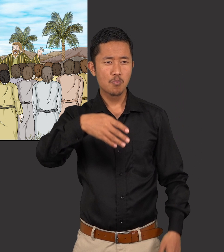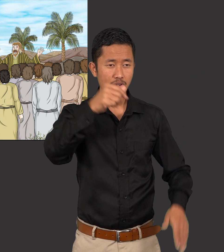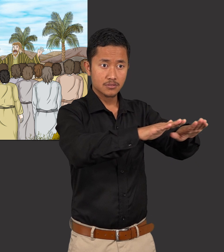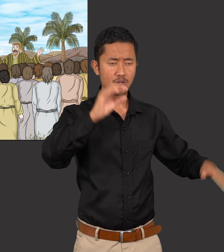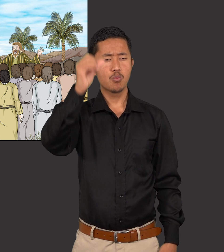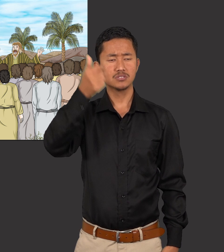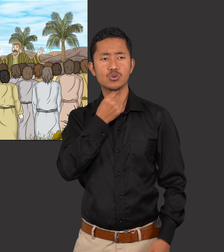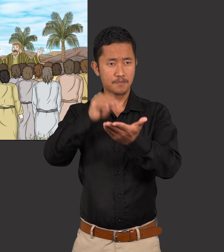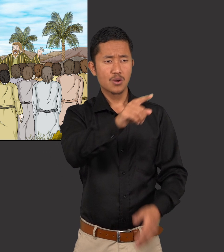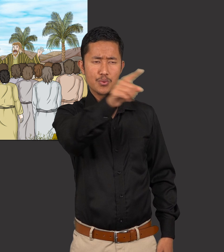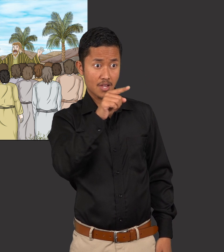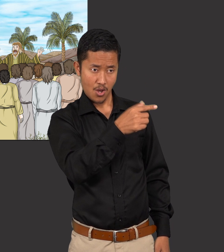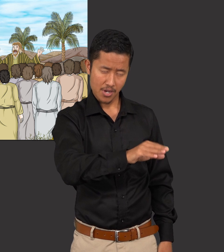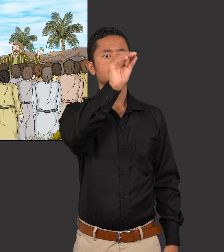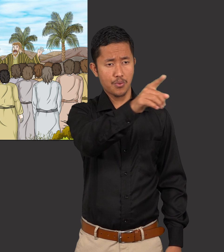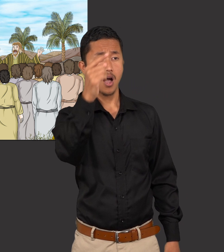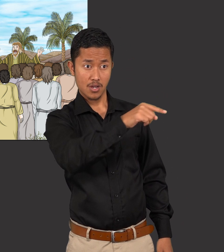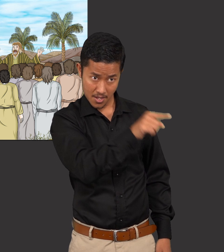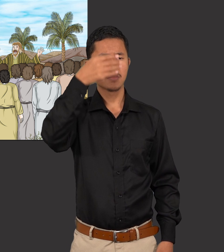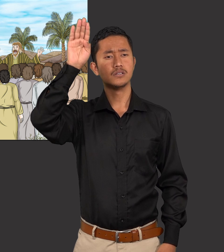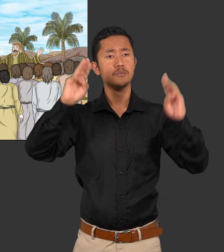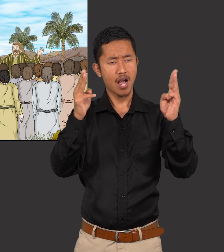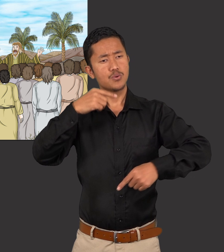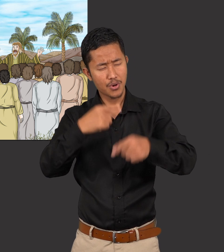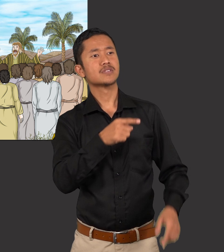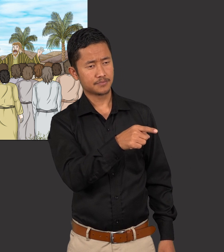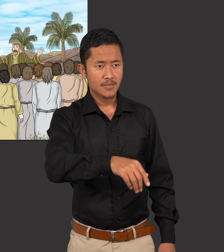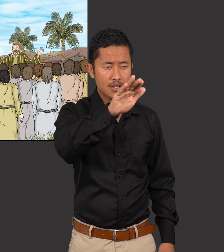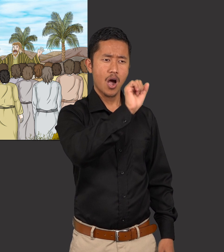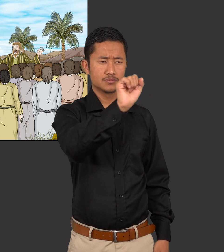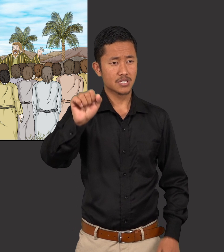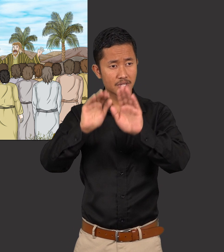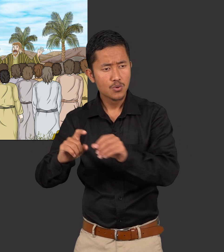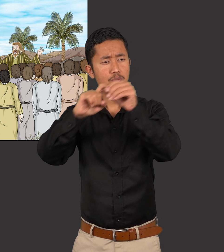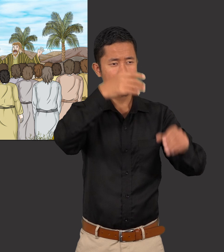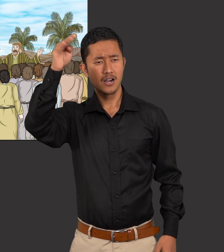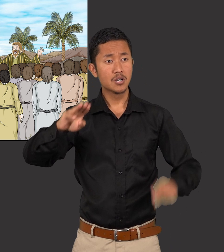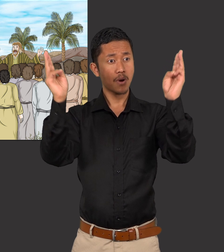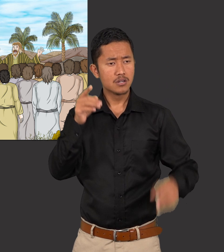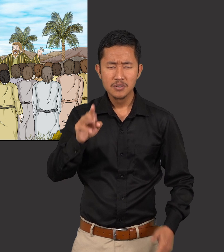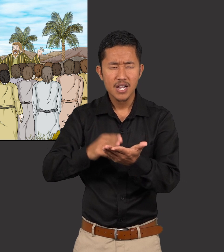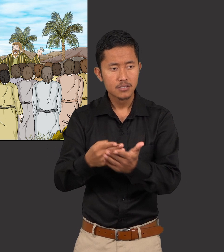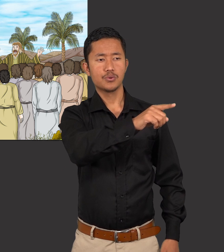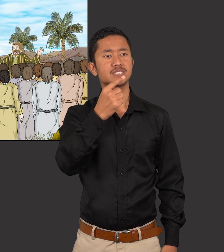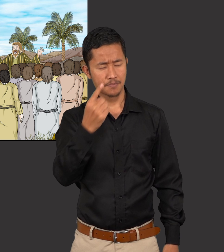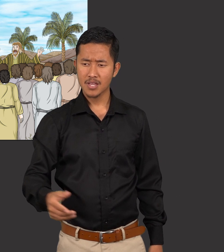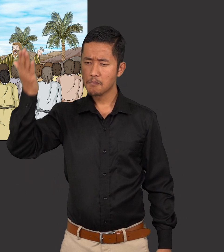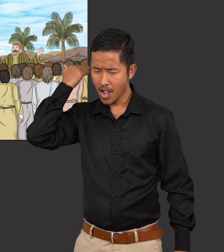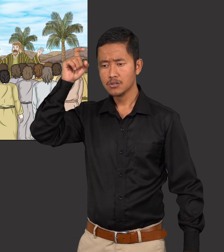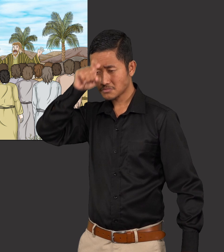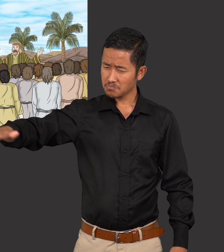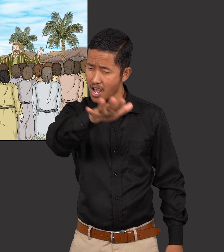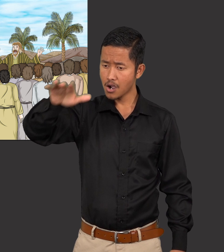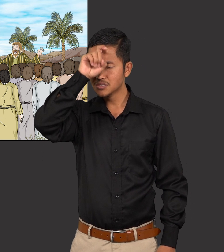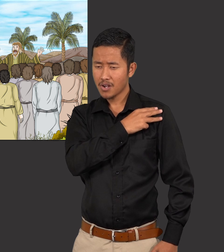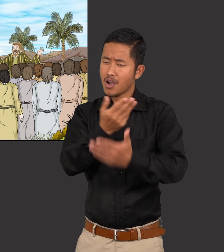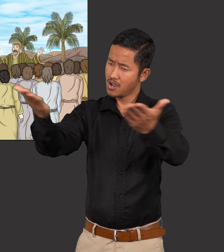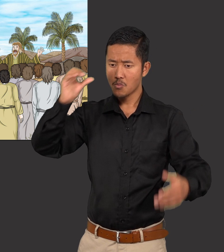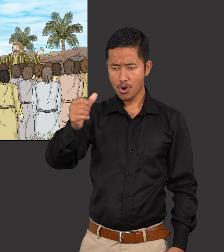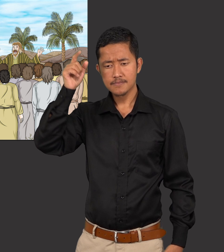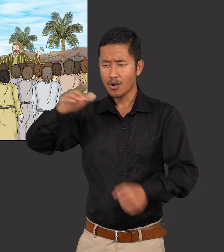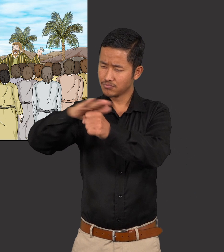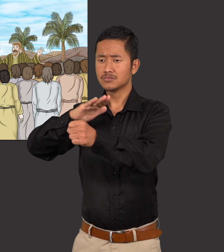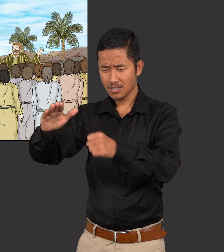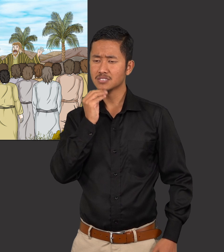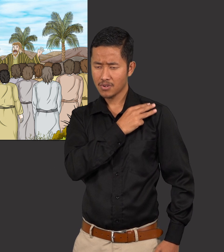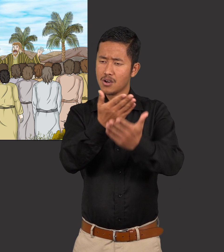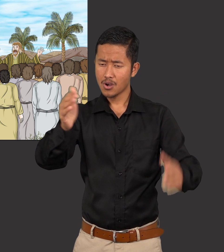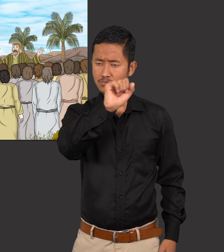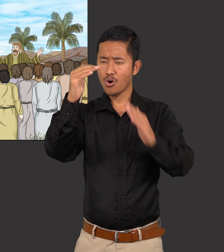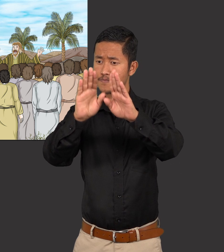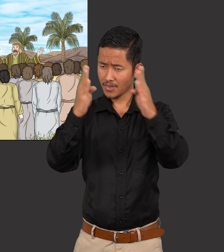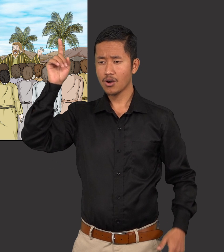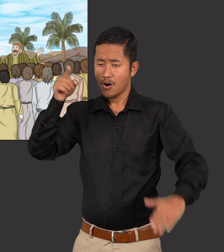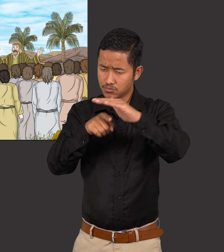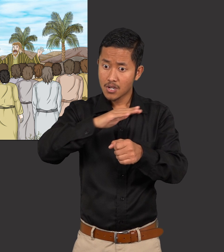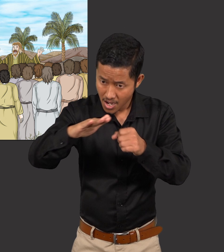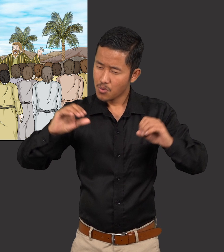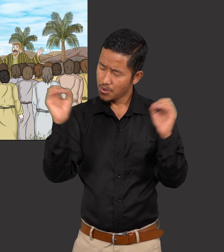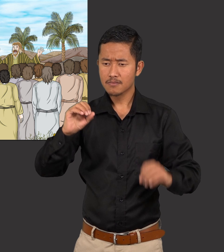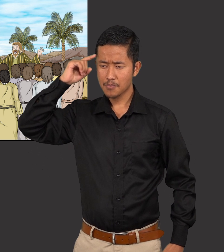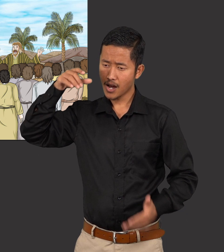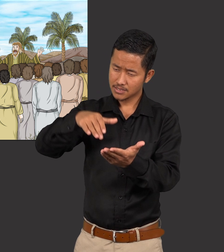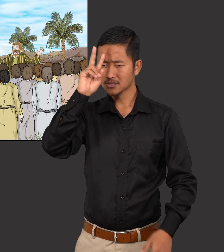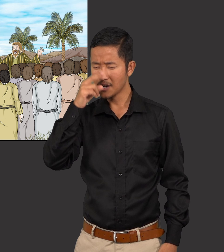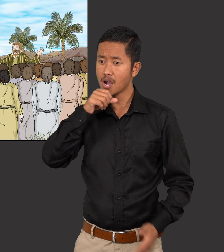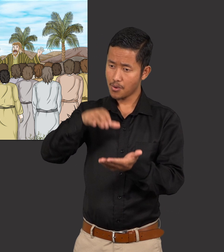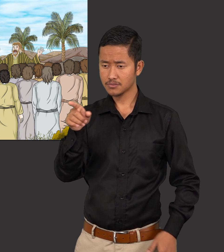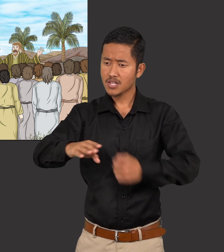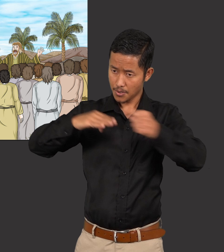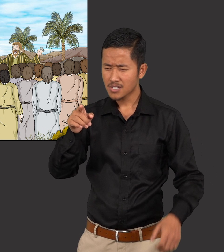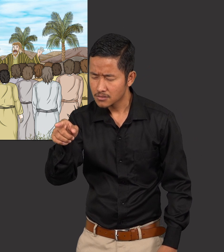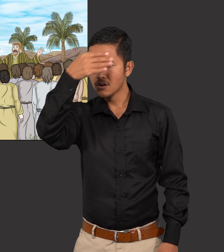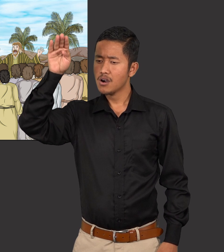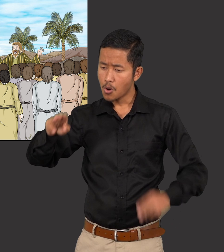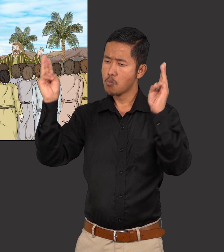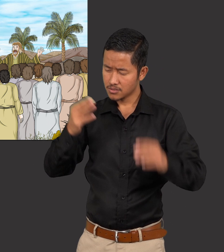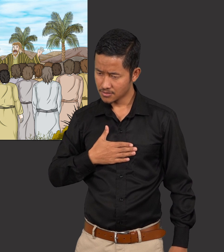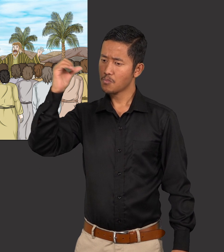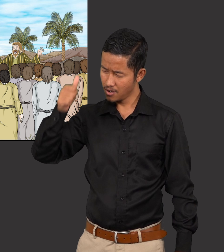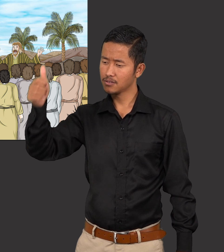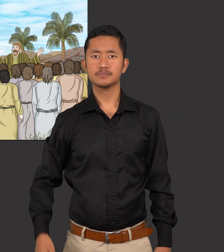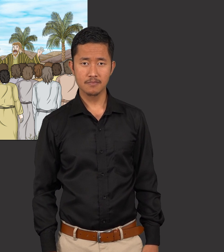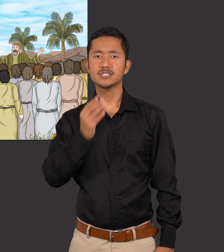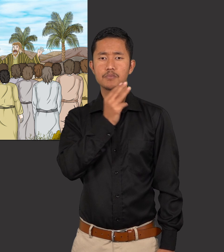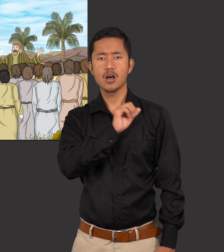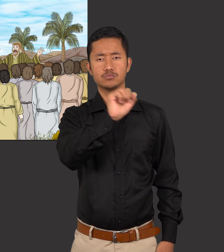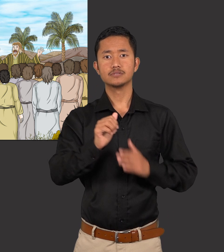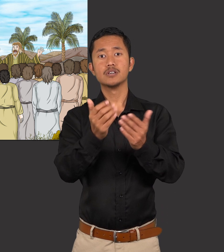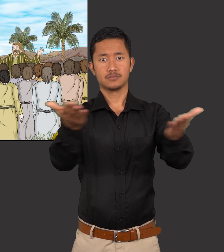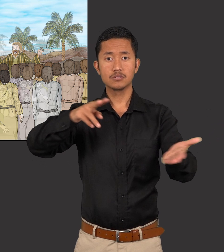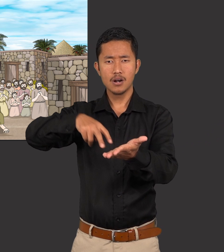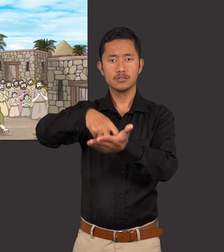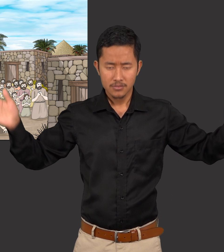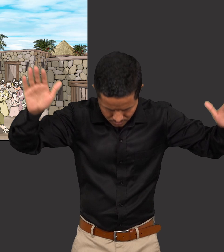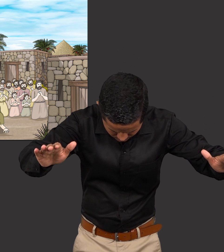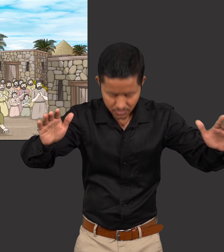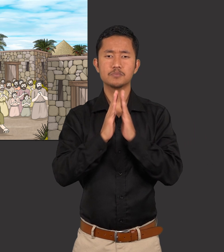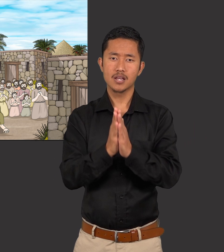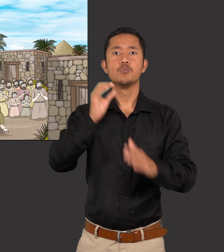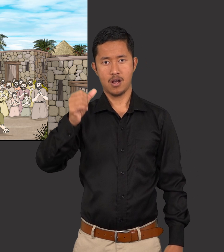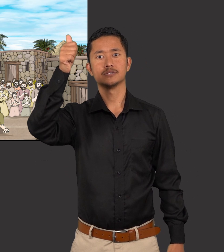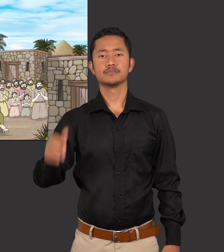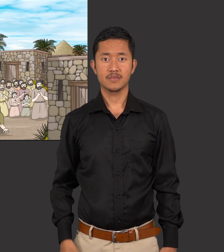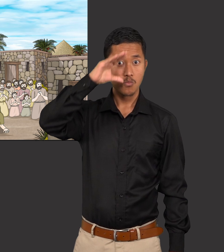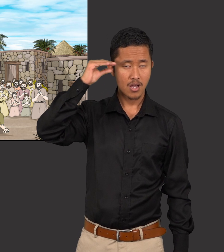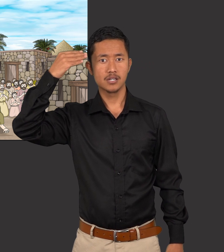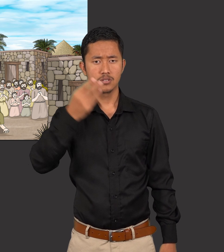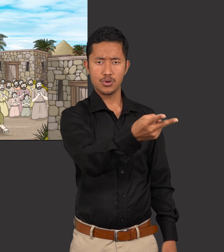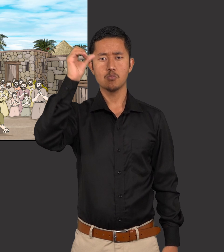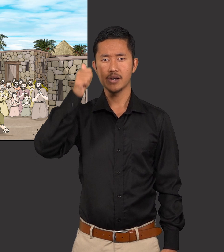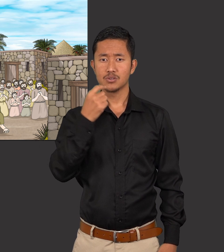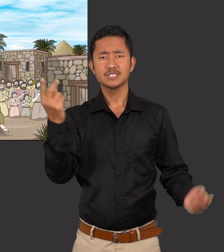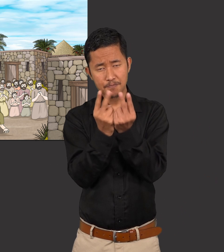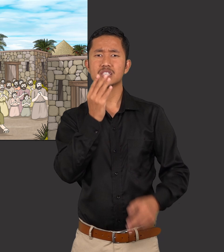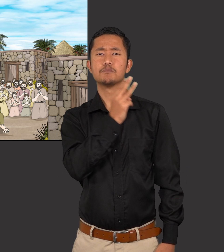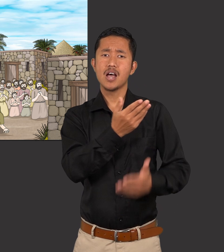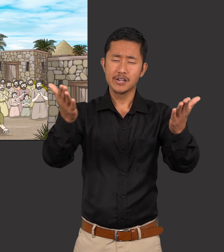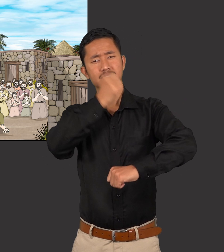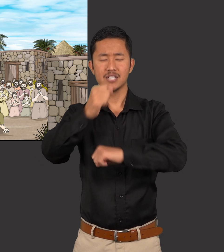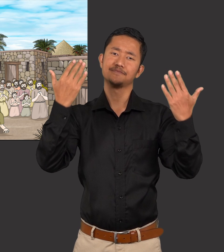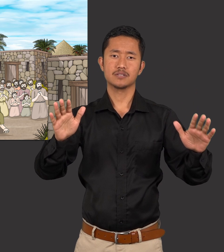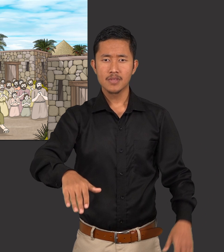When you enter the land that the LORD will give you as He promised, you are to keep this service. When your children ask you, ‘What does this service mean to you?’ you are to reply, ‘It is the Passover sacrifice to the LORD, who passed over the houses of the Israelites in Egypt when He struck down the Egyptians and spared our homes.’” Then the people bowed down and worshiped.